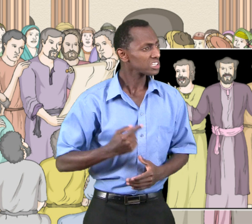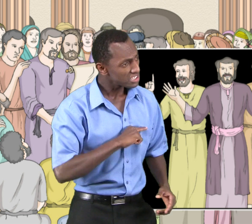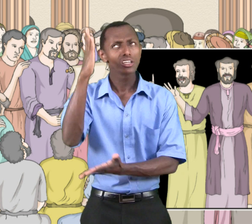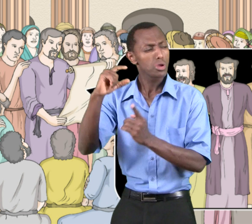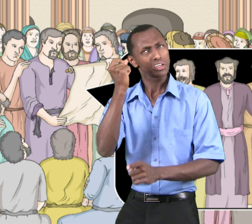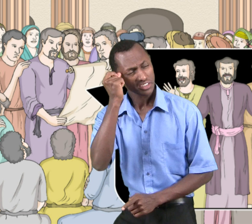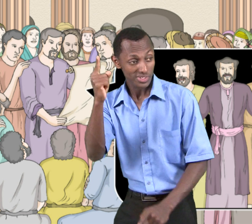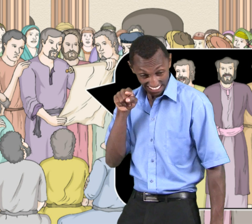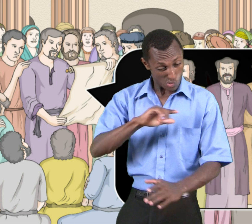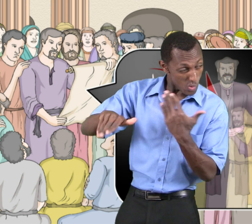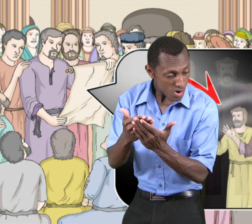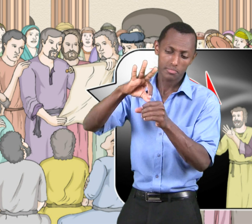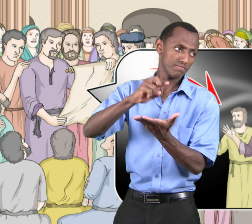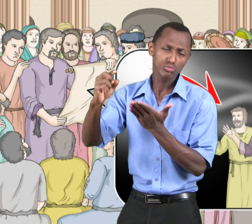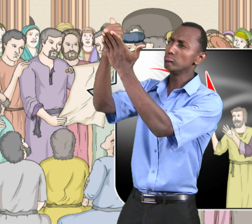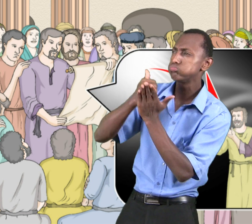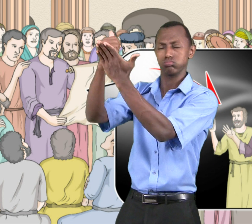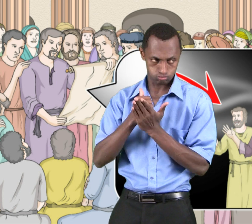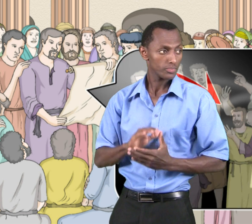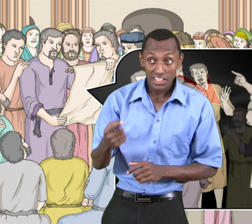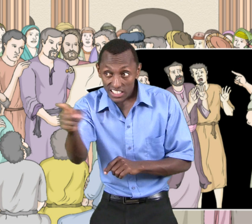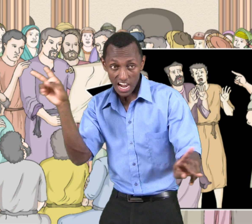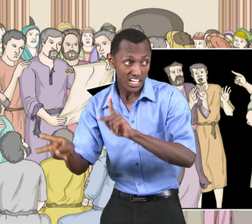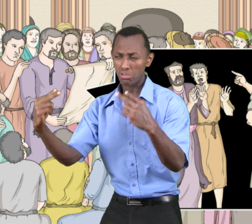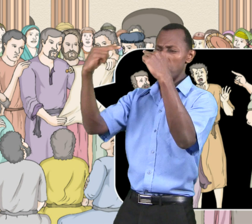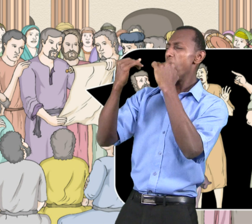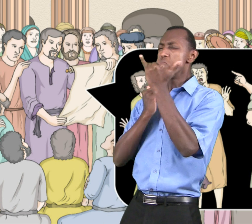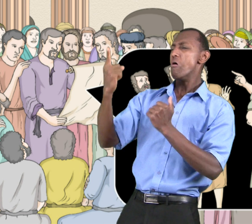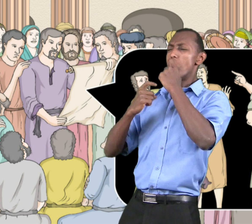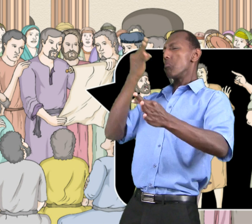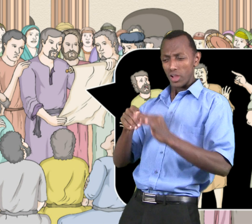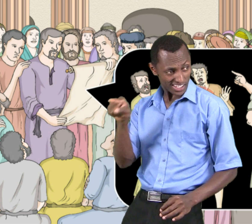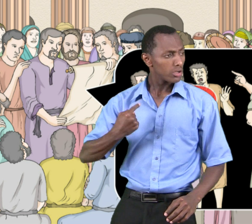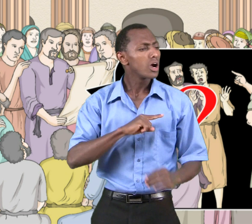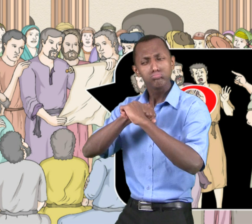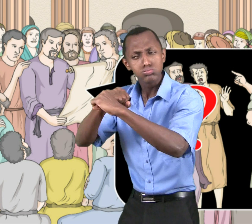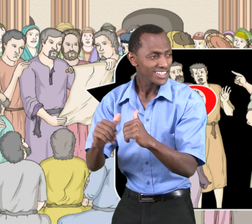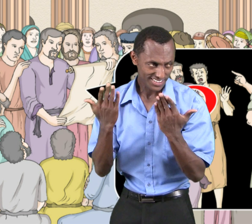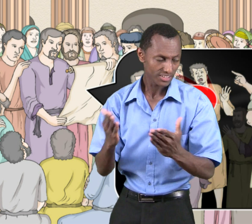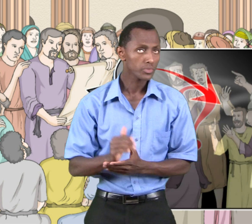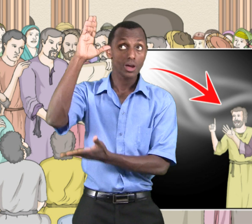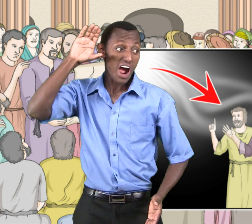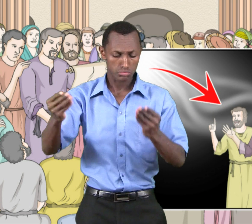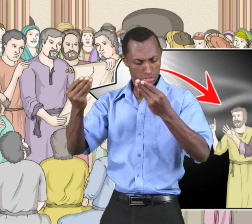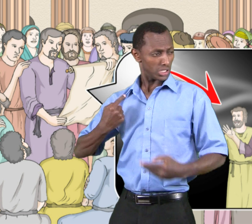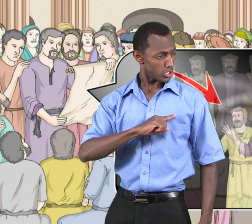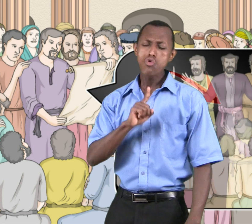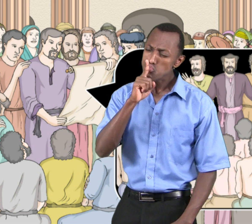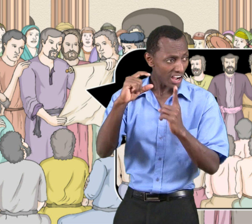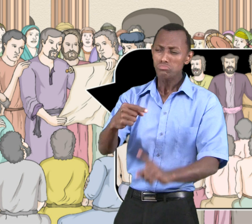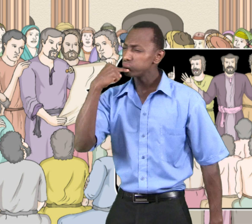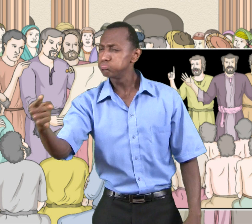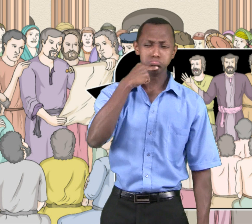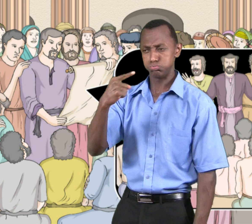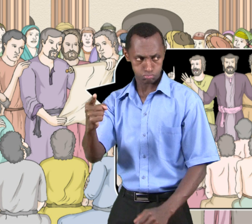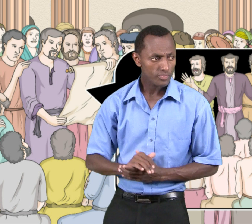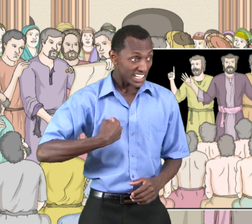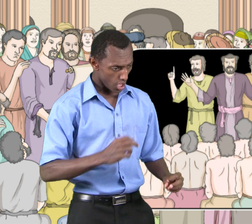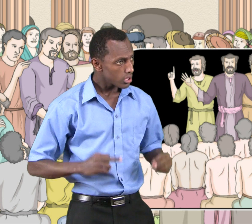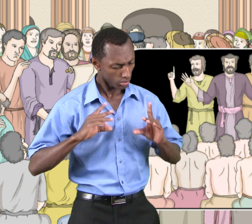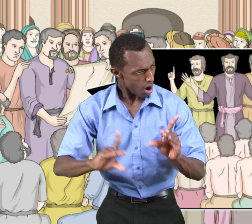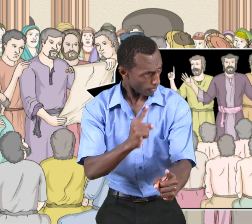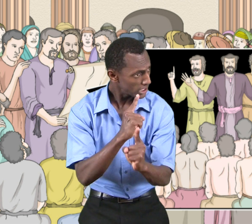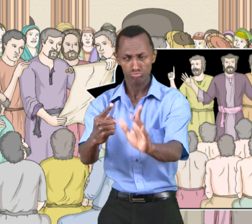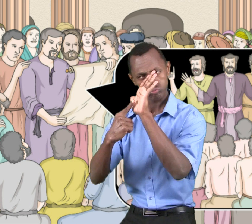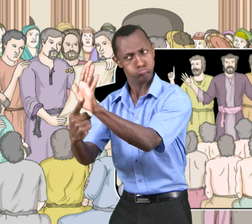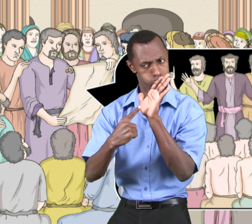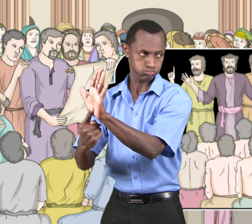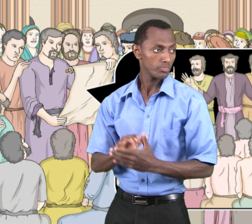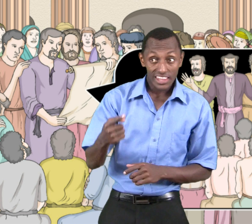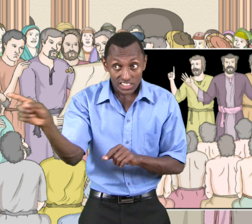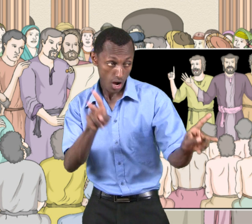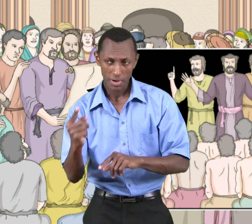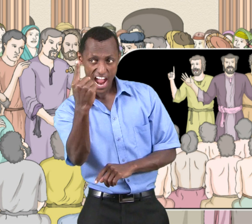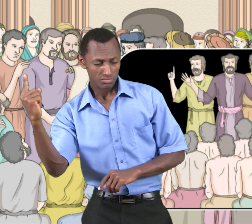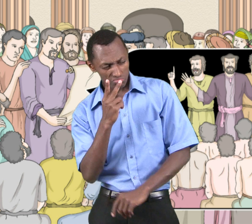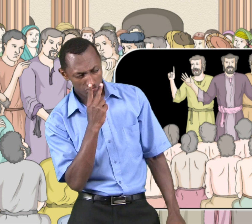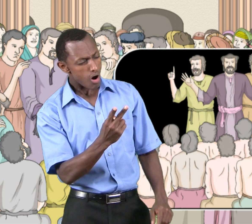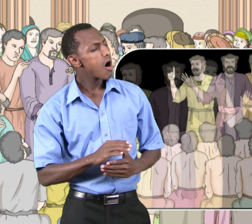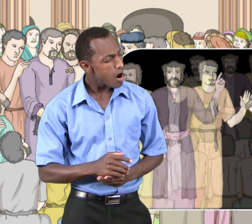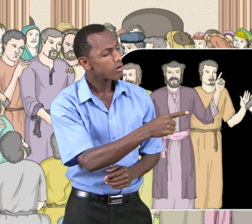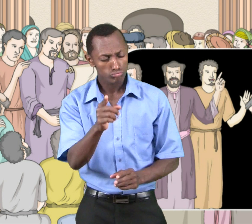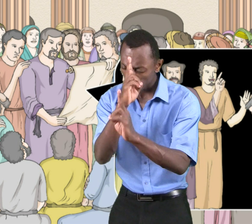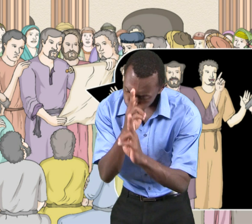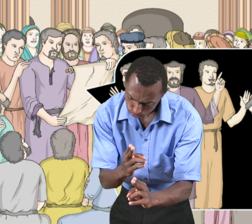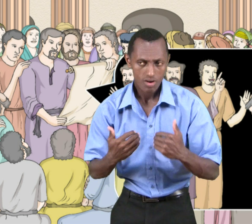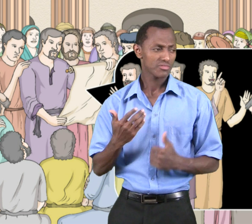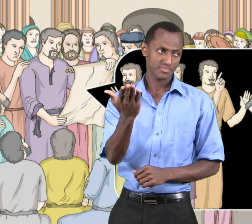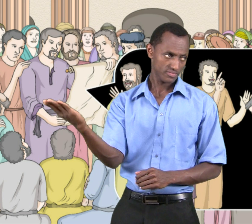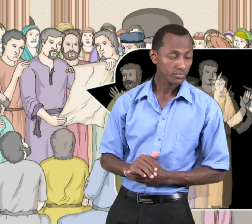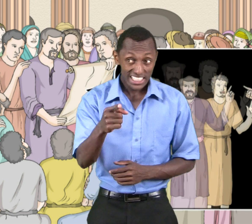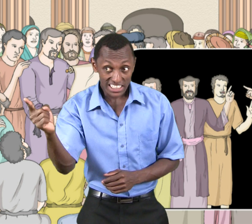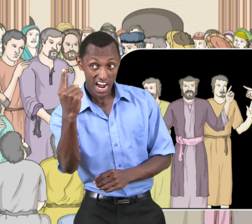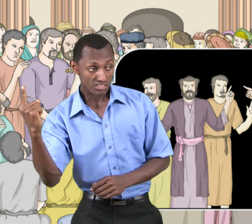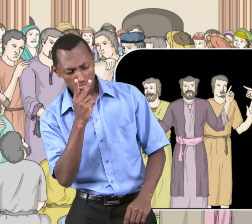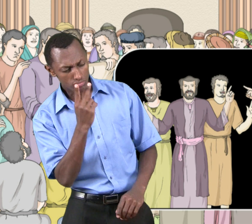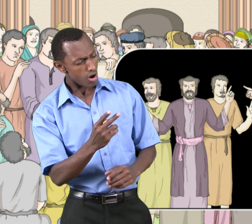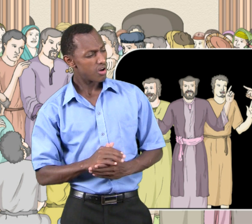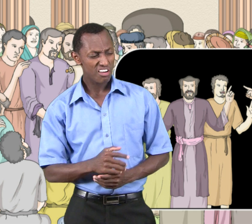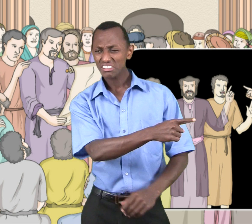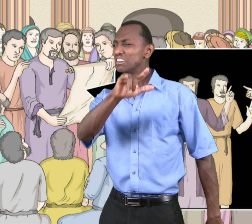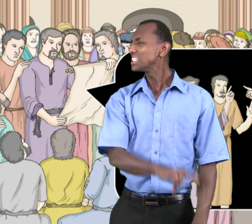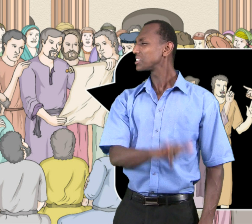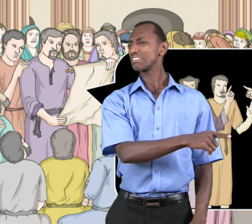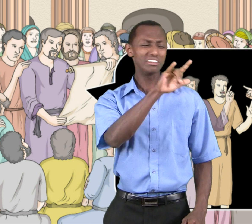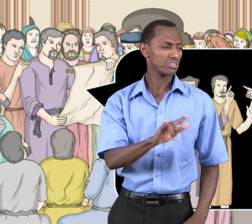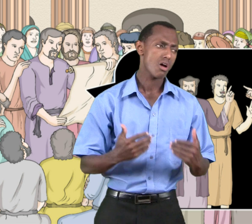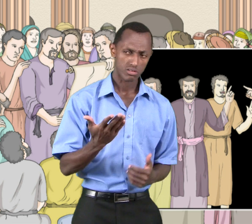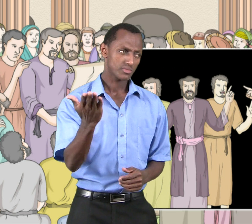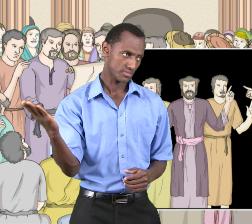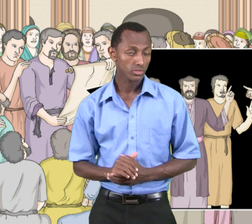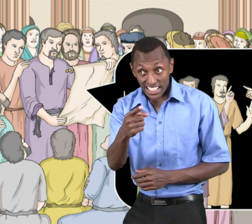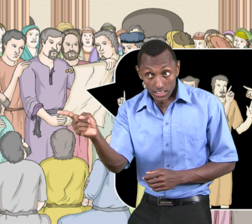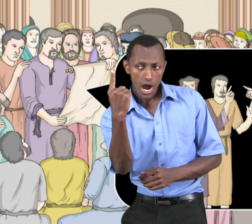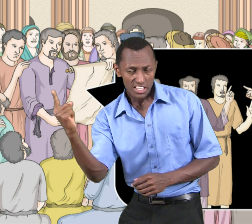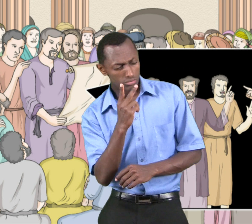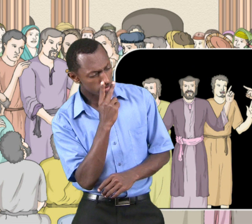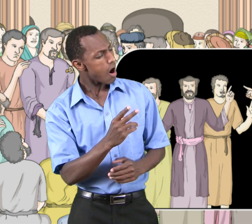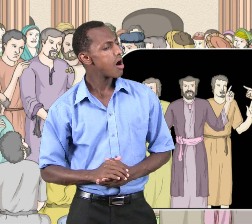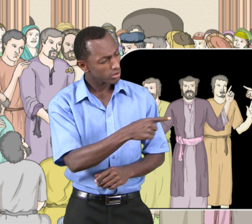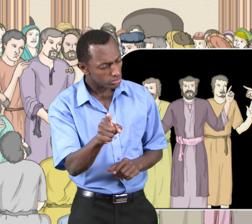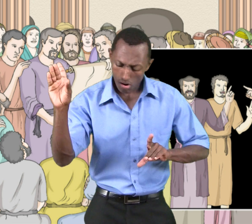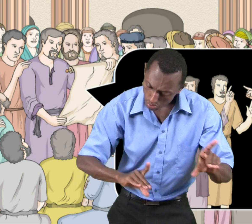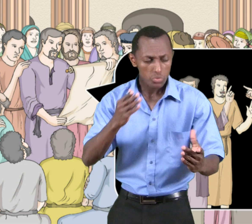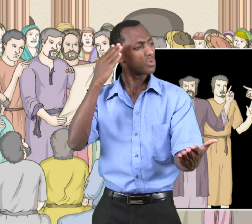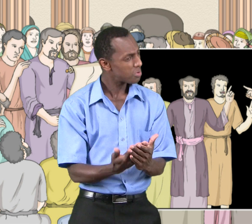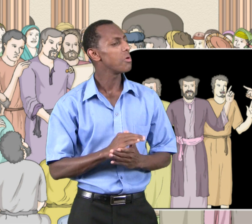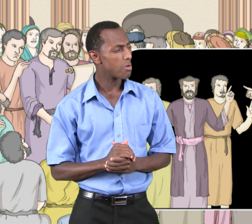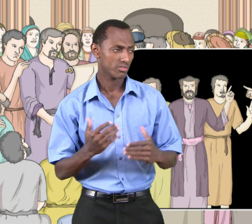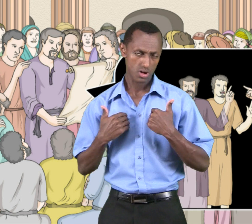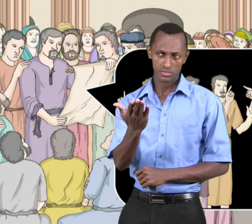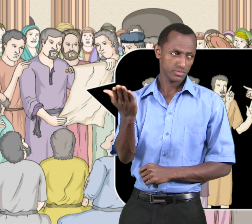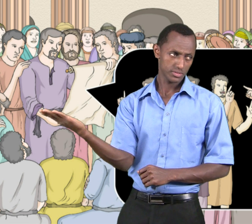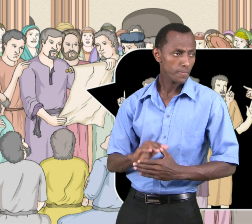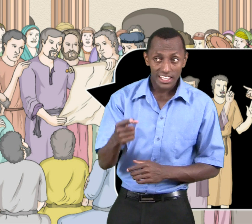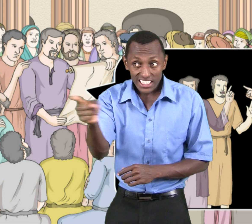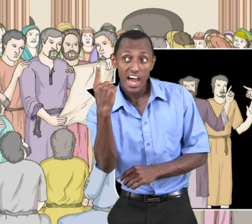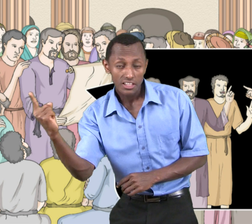in truthful speech and in the power of God; with the weapons of righteousness in the right hand and in the left;